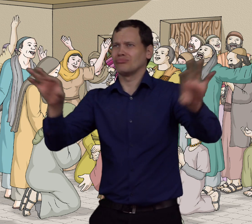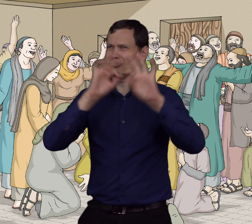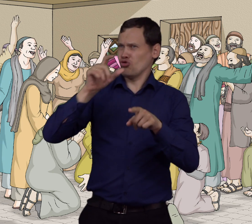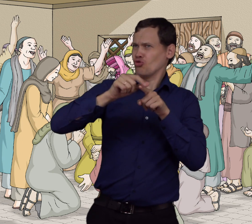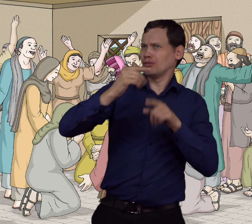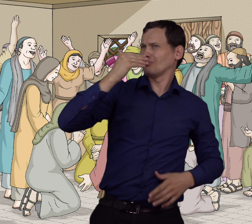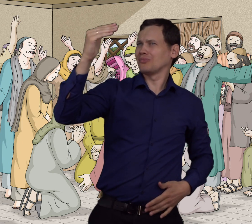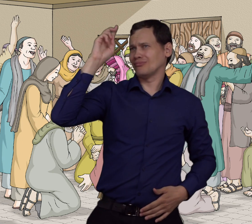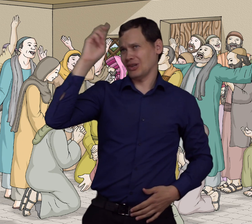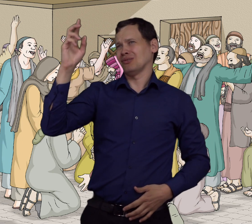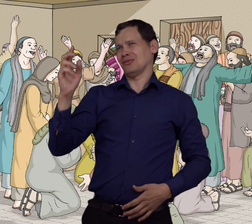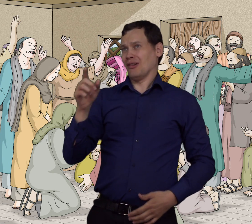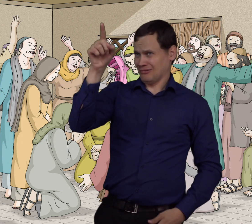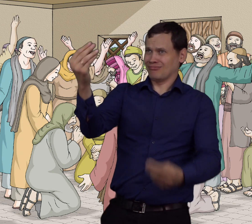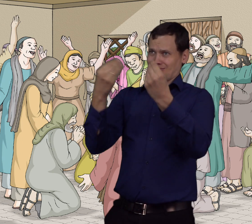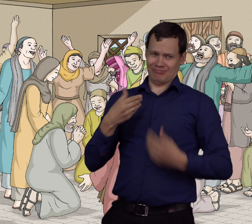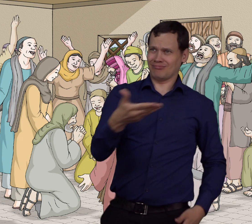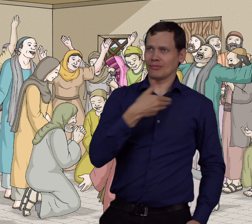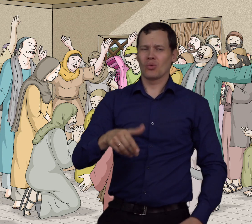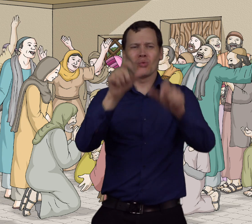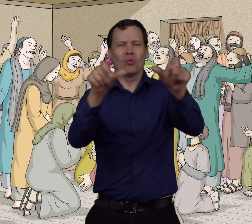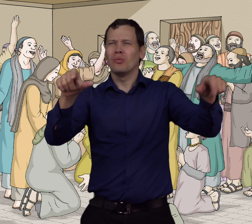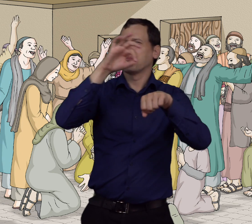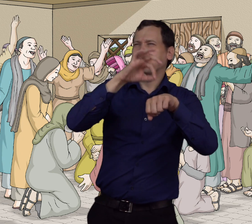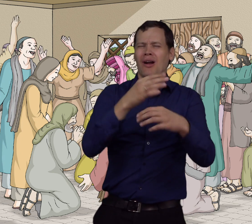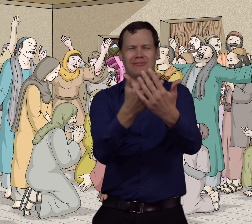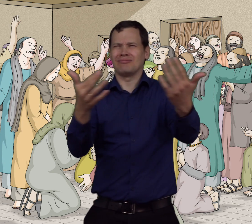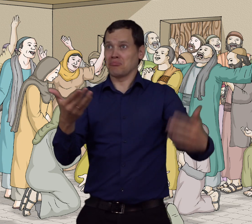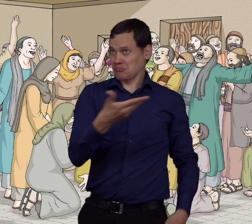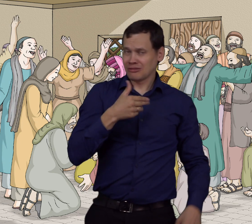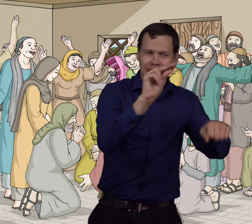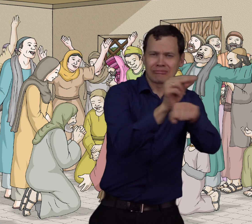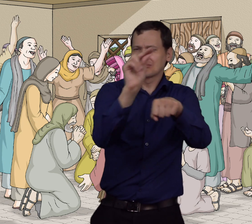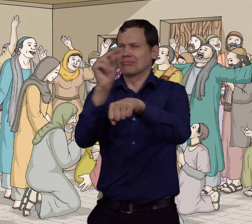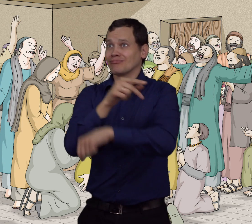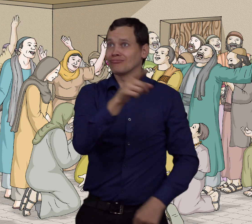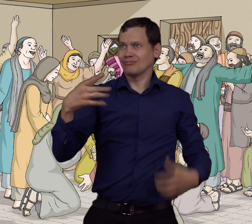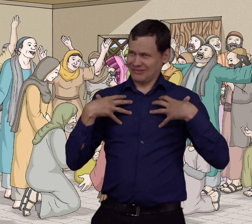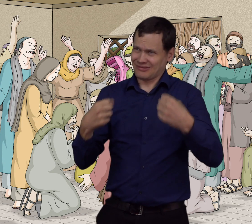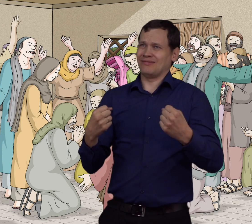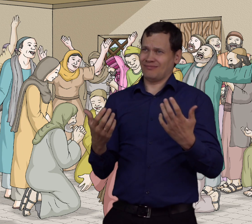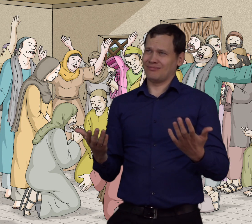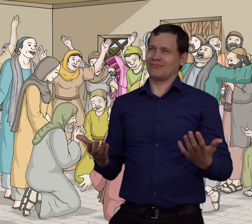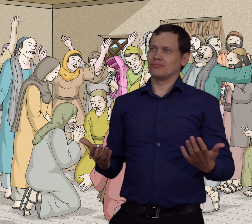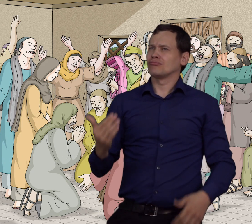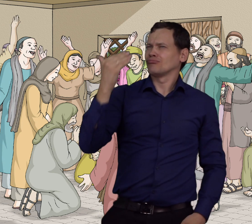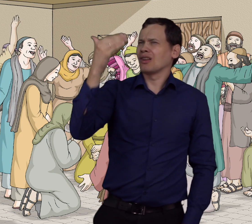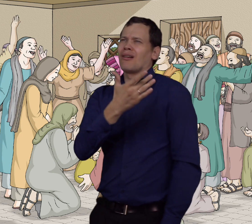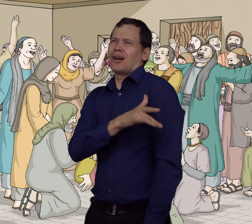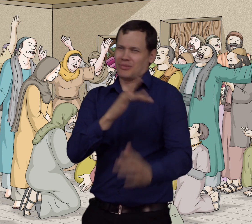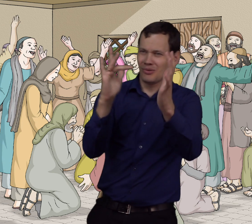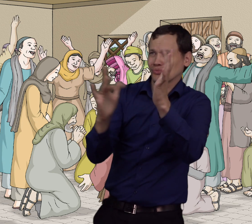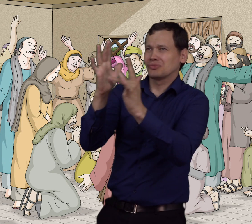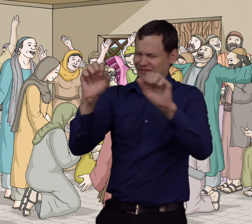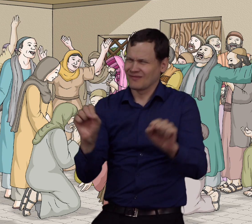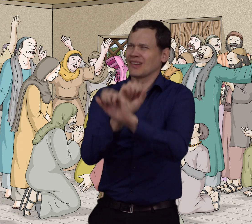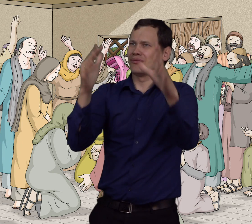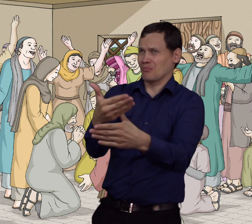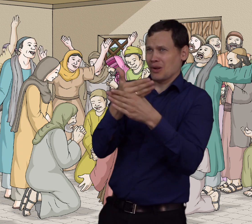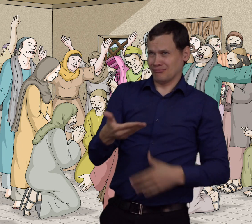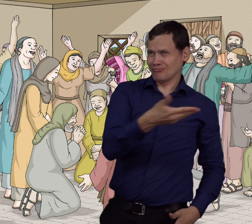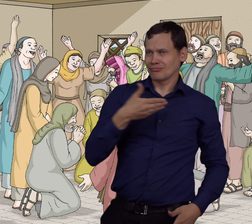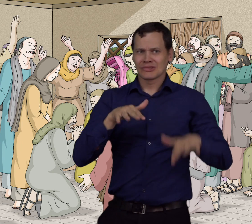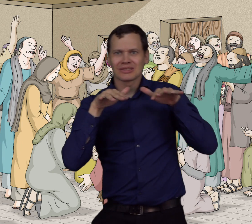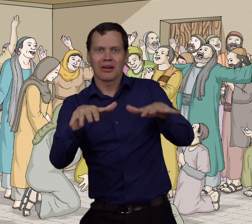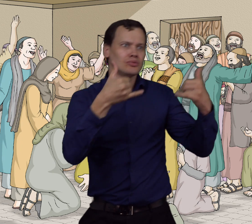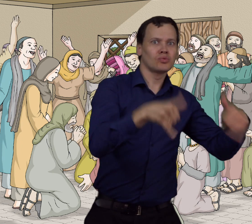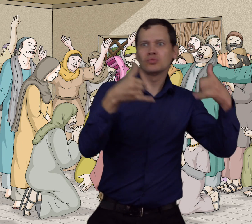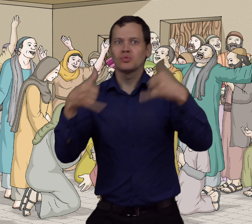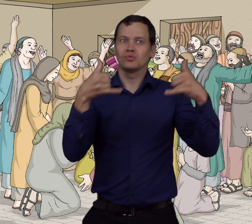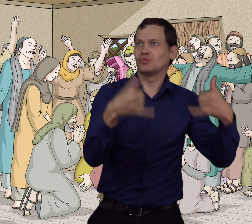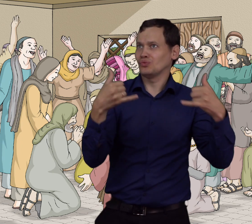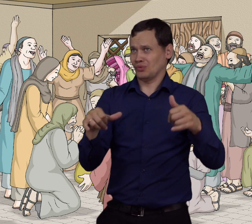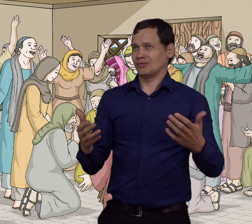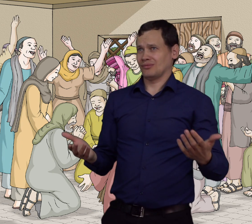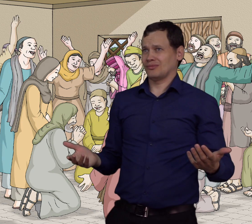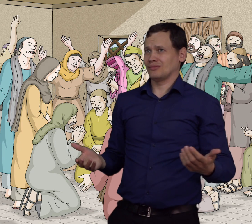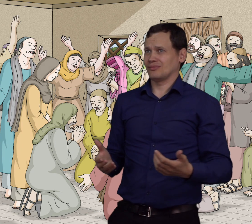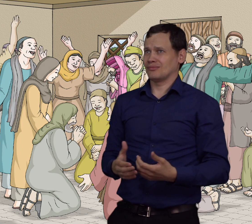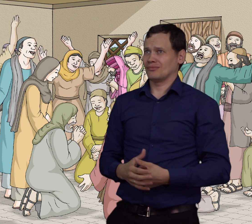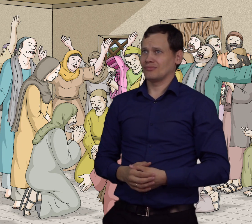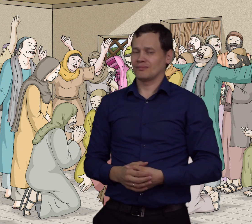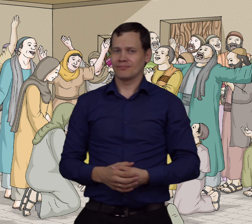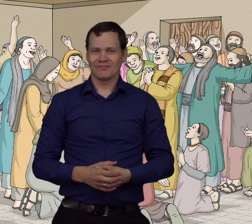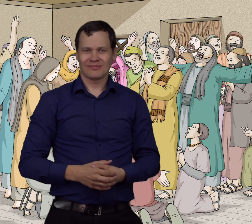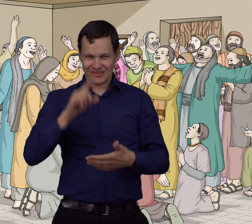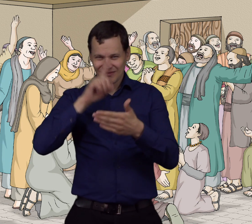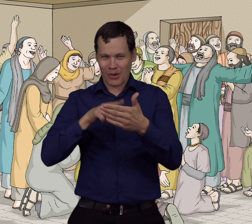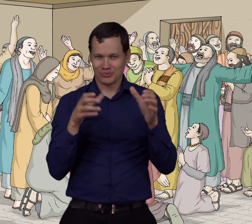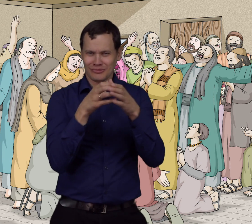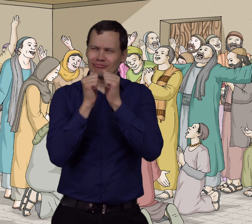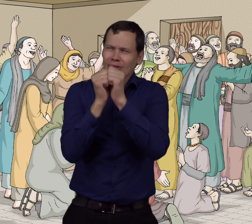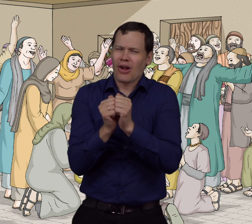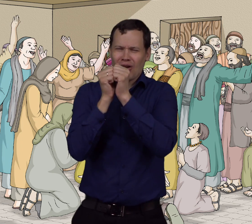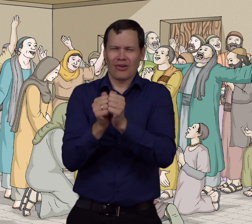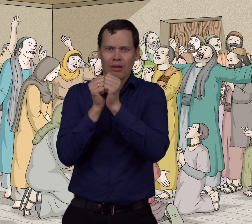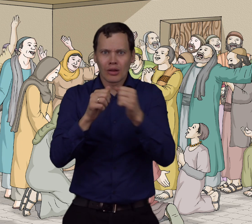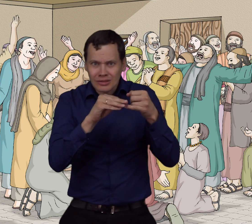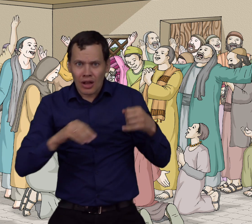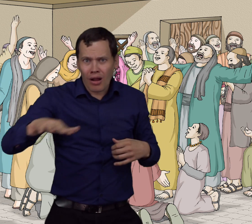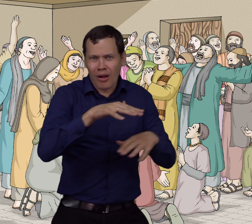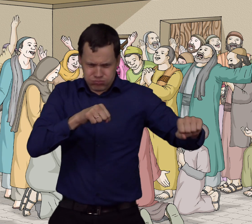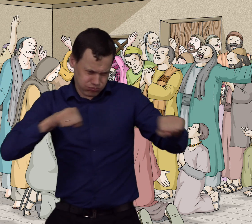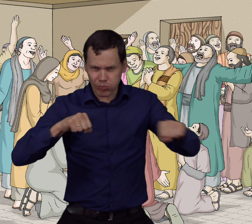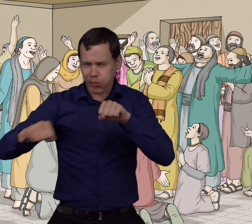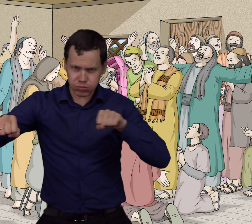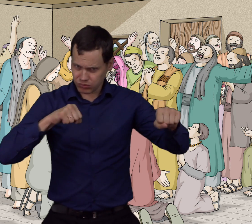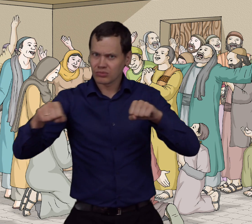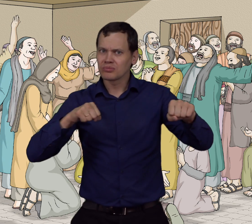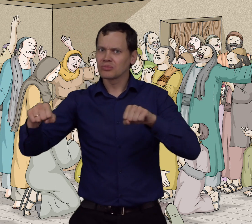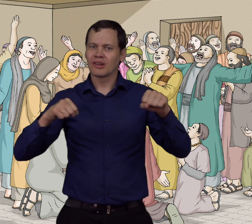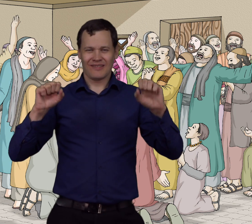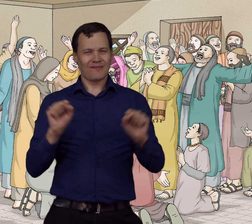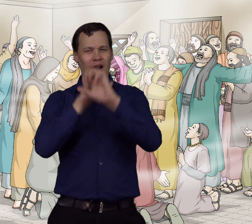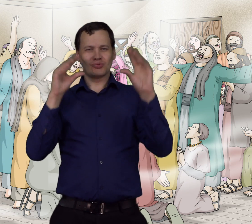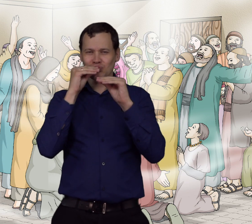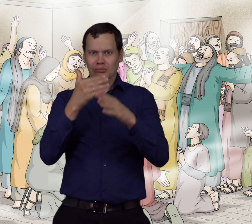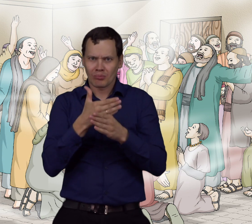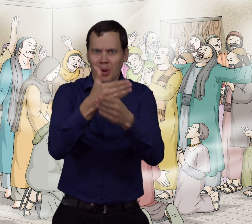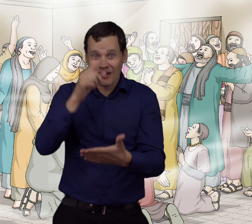And now, Lord, consider their threats, and enable Your servants to speak Your word with complete boldness, as You stretch out Your hand to heal and perform signs and wonders through the name of Your holy servant Jesus.”